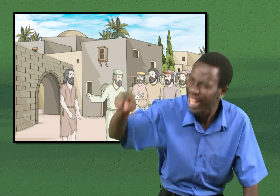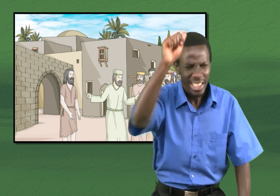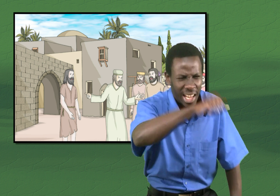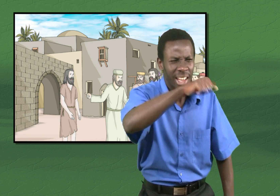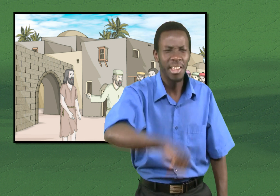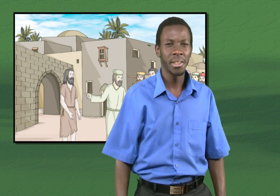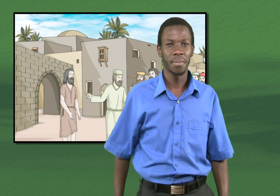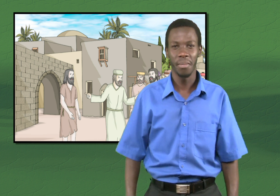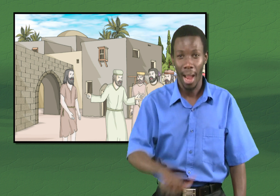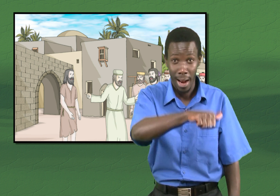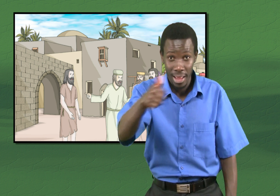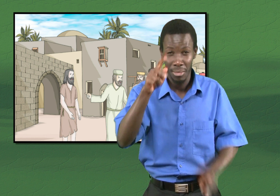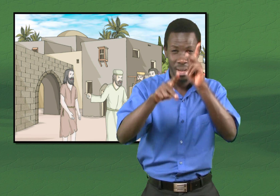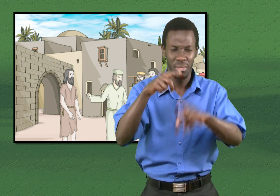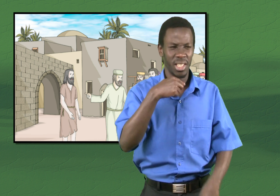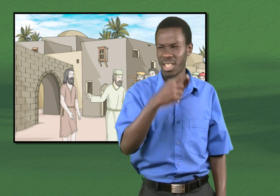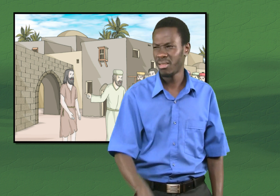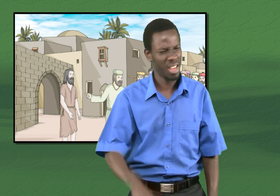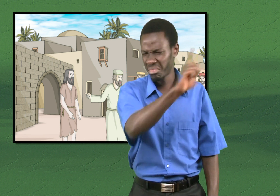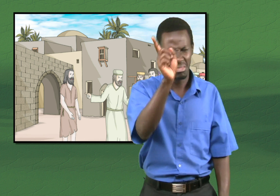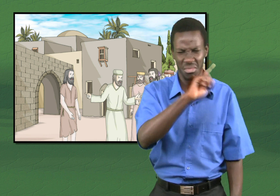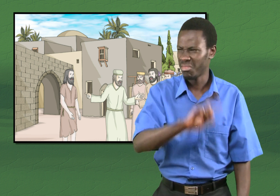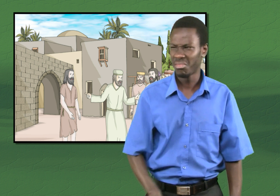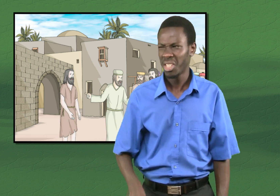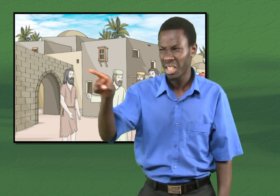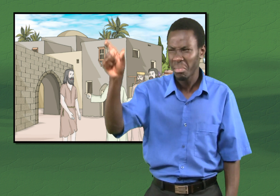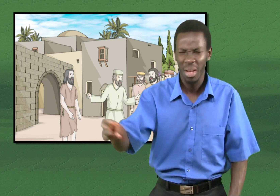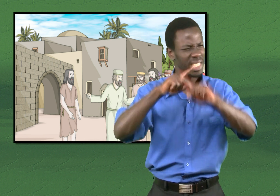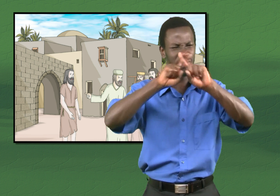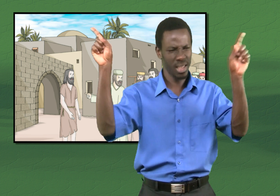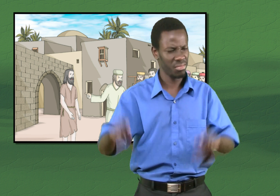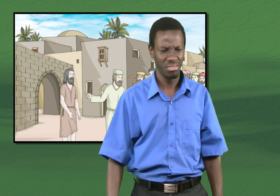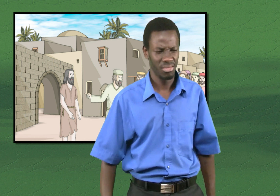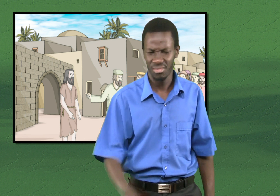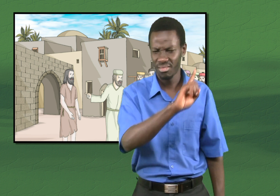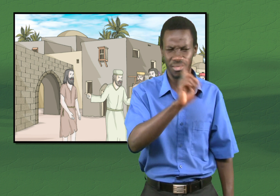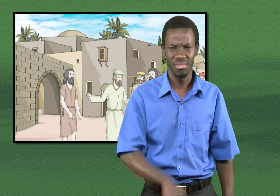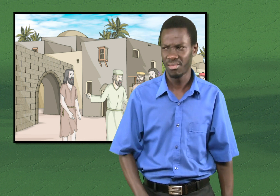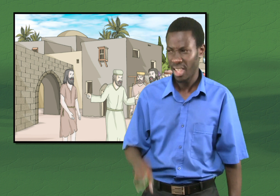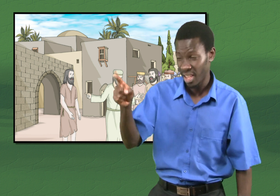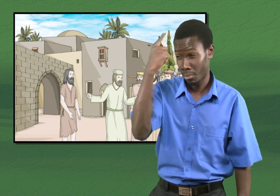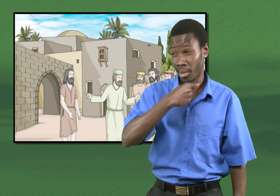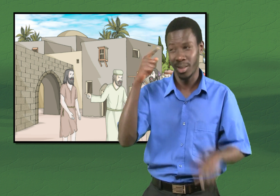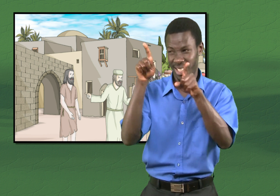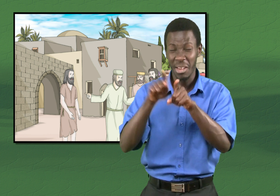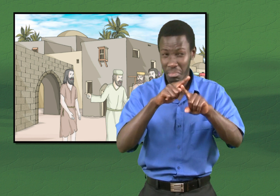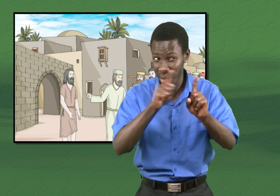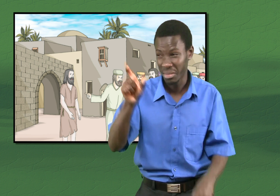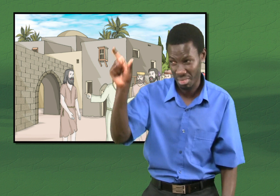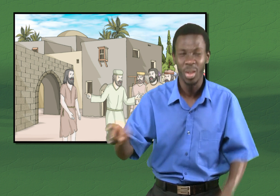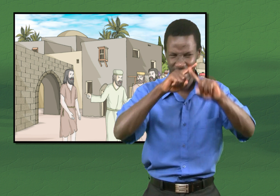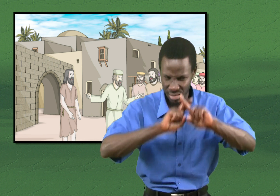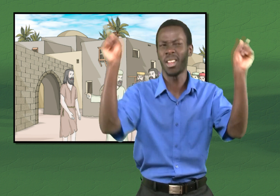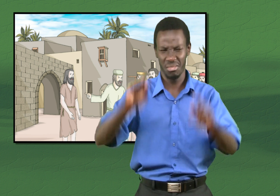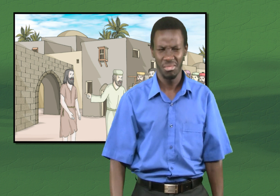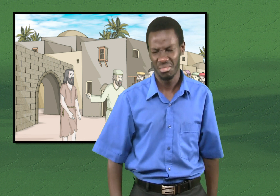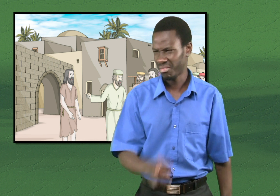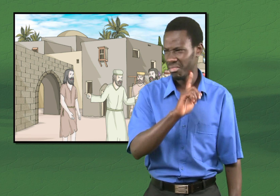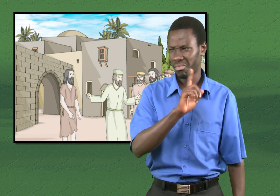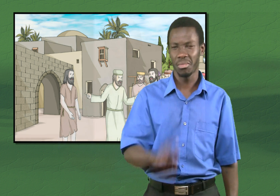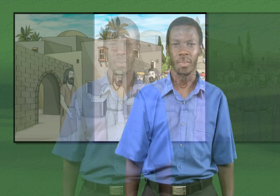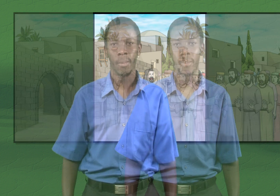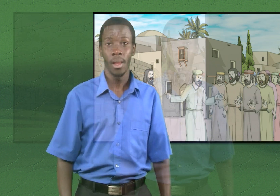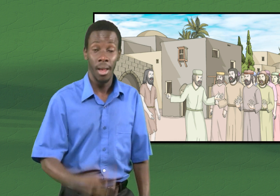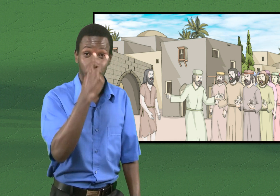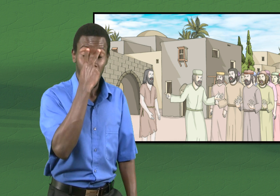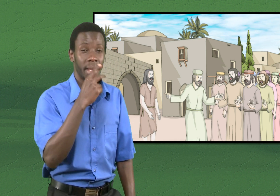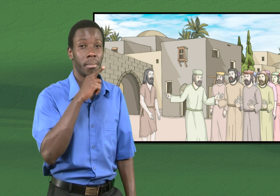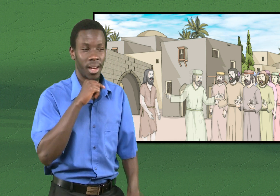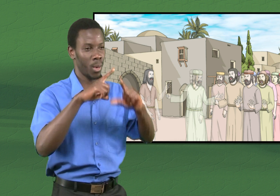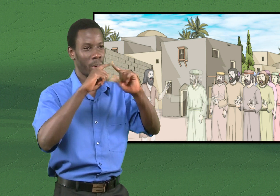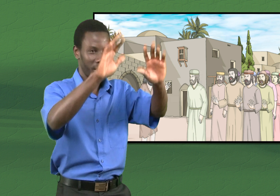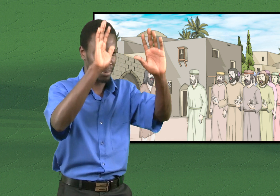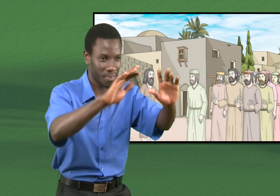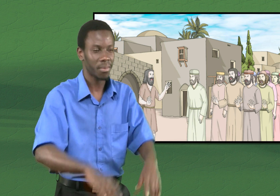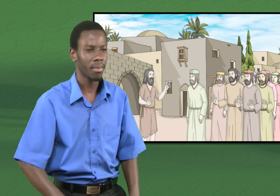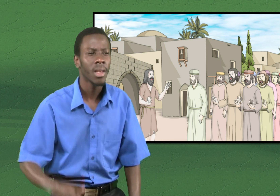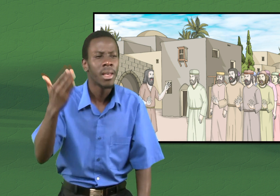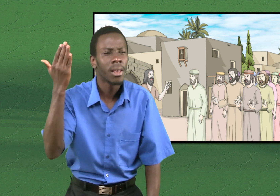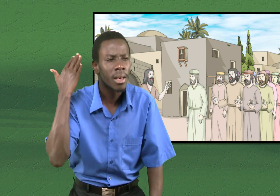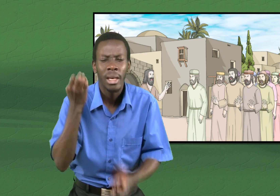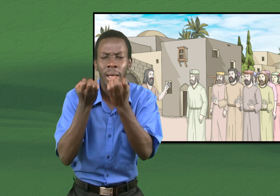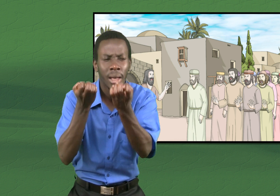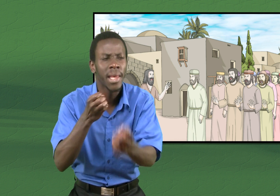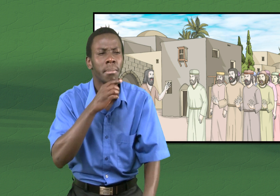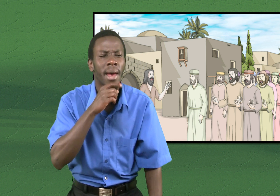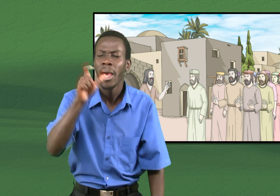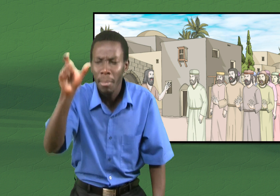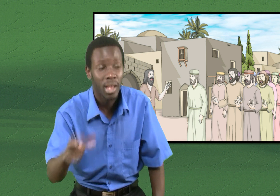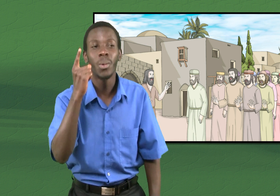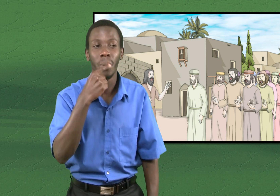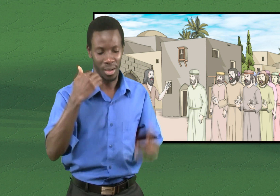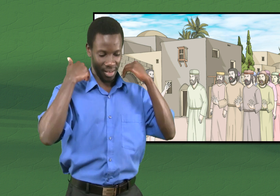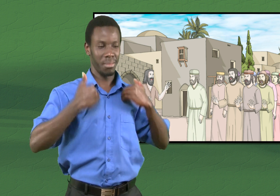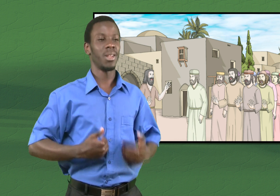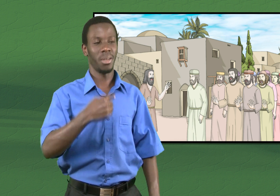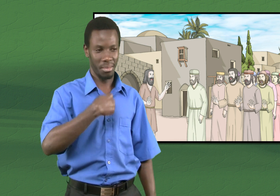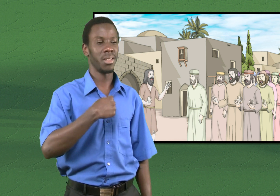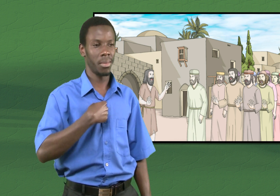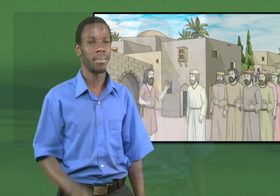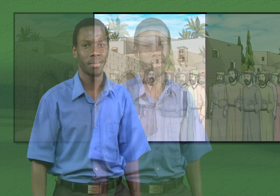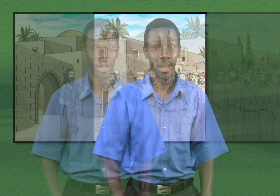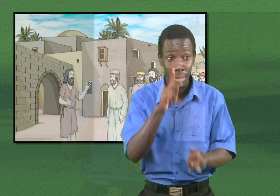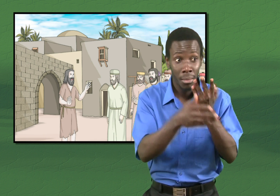Some claimed that he was, but others said, “No, he just looks like him.” But the man kept saying, “I am the one.”